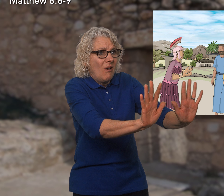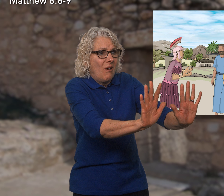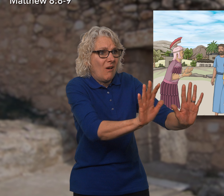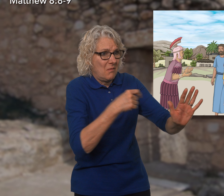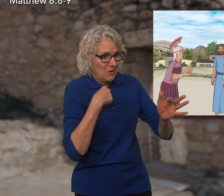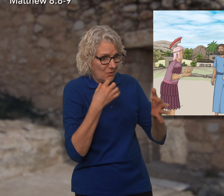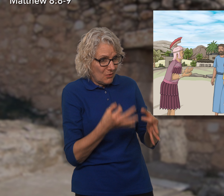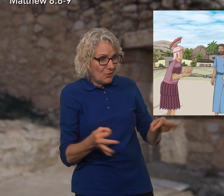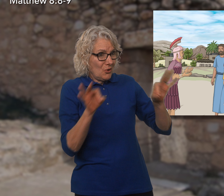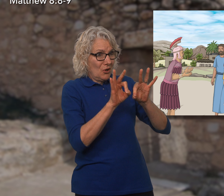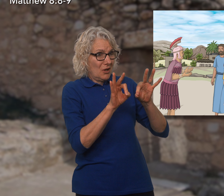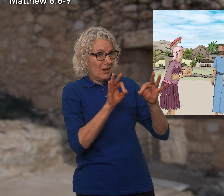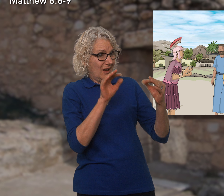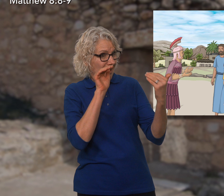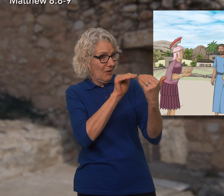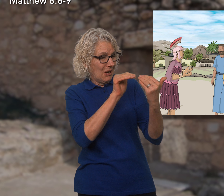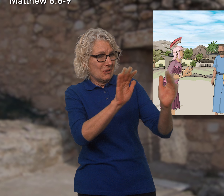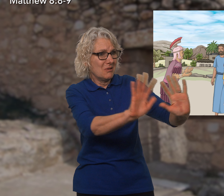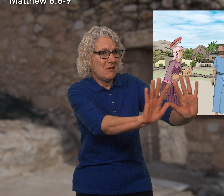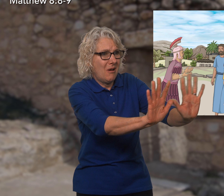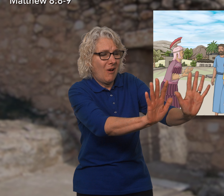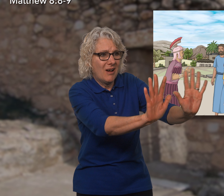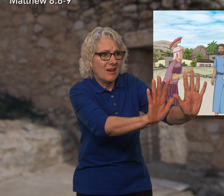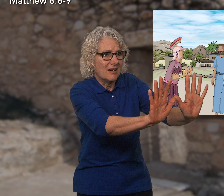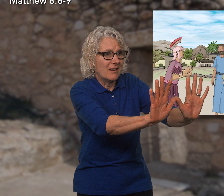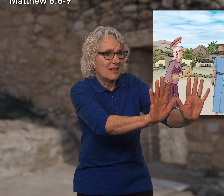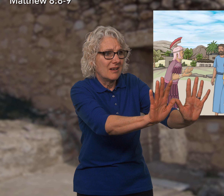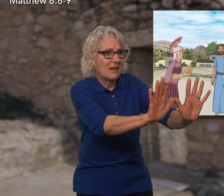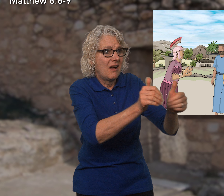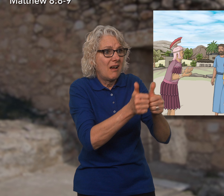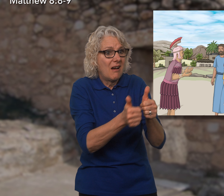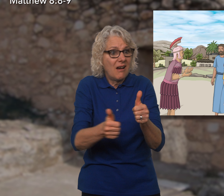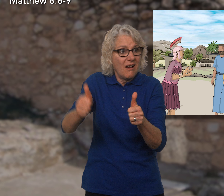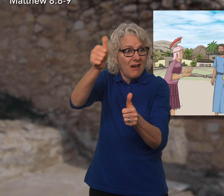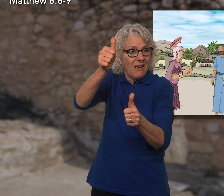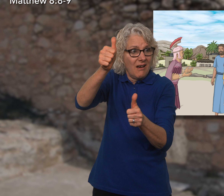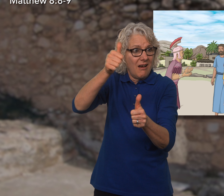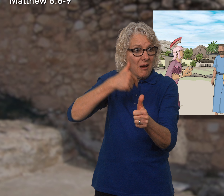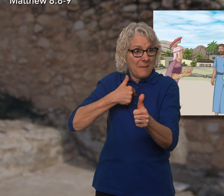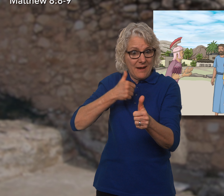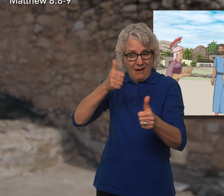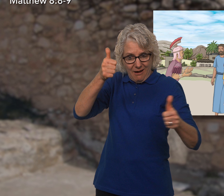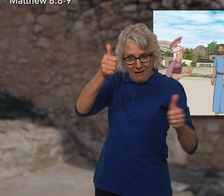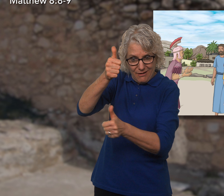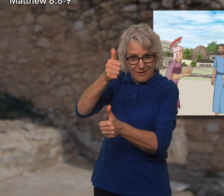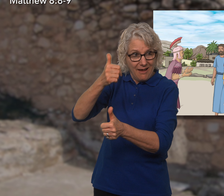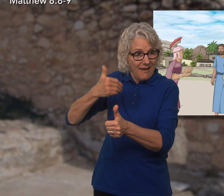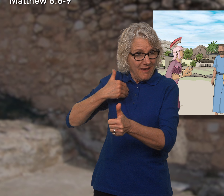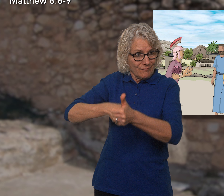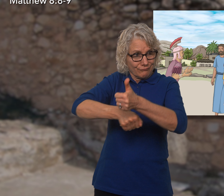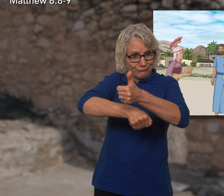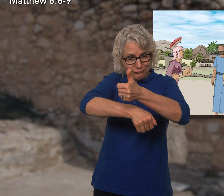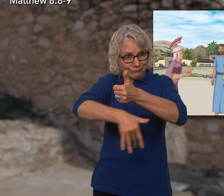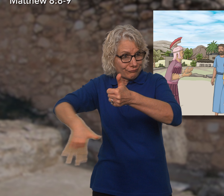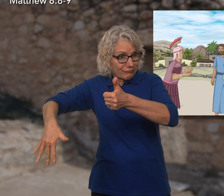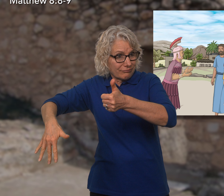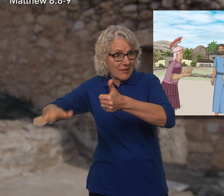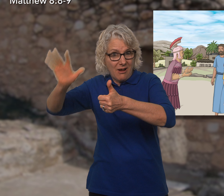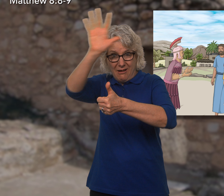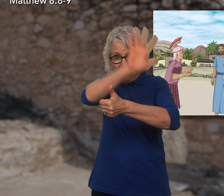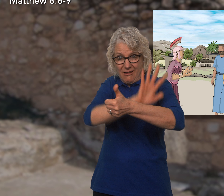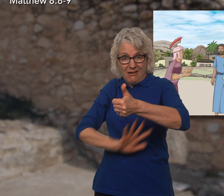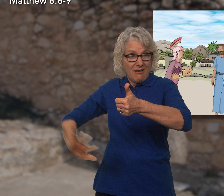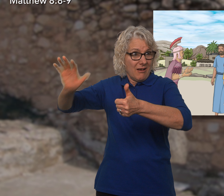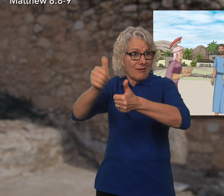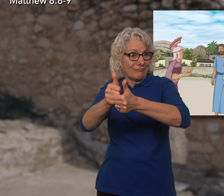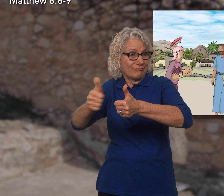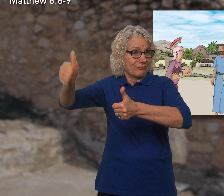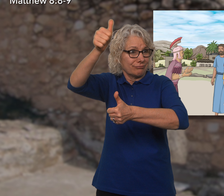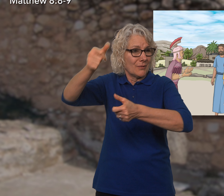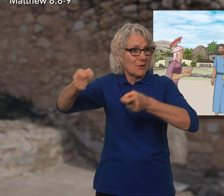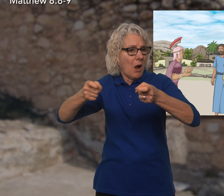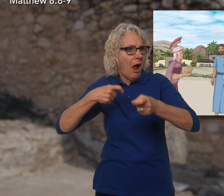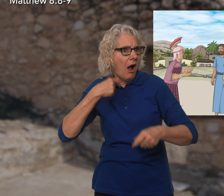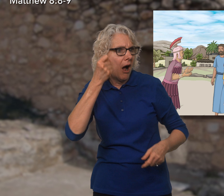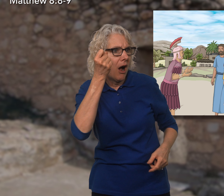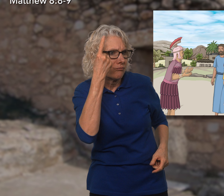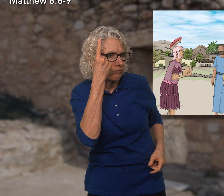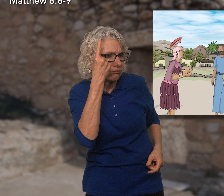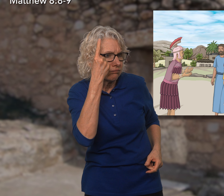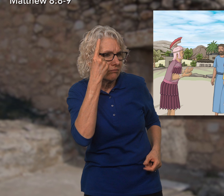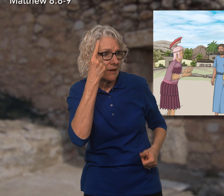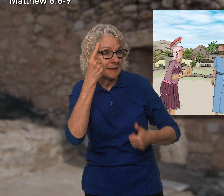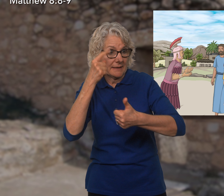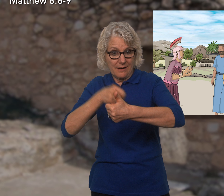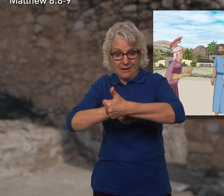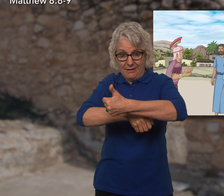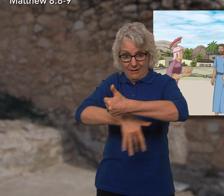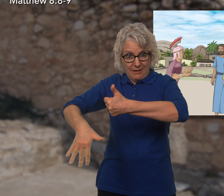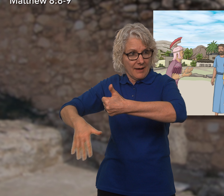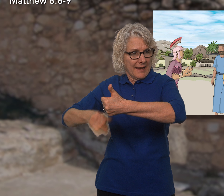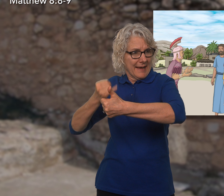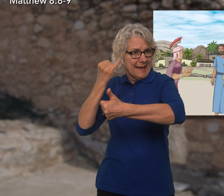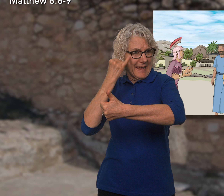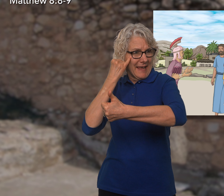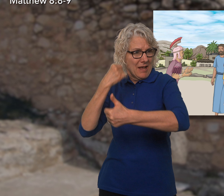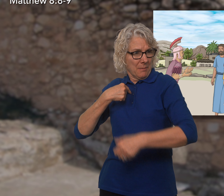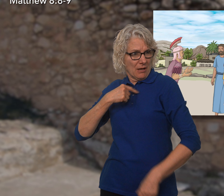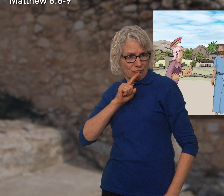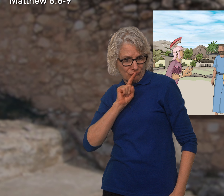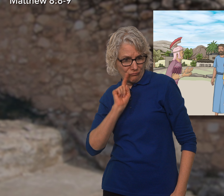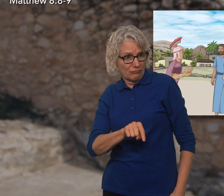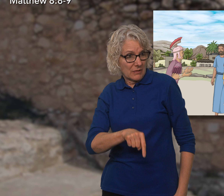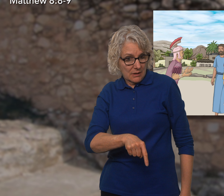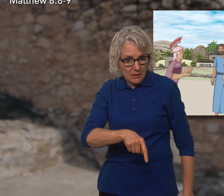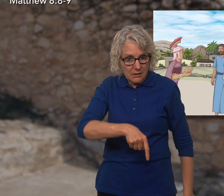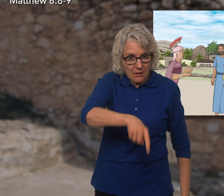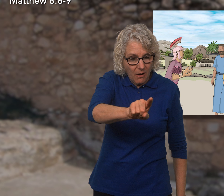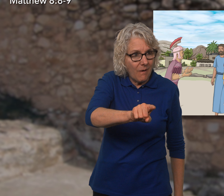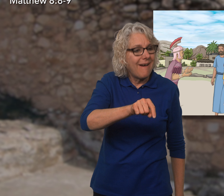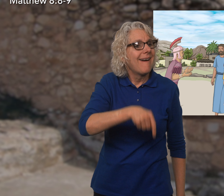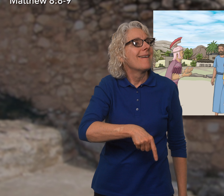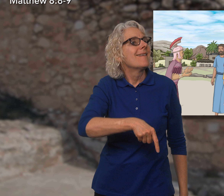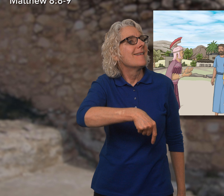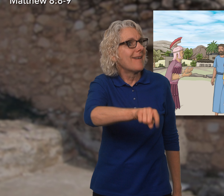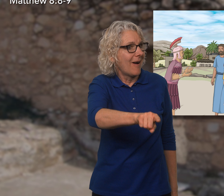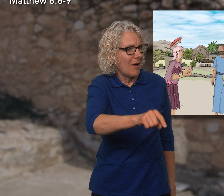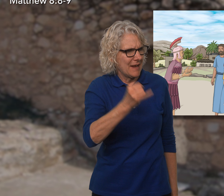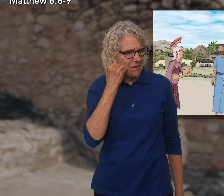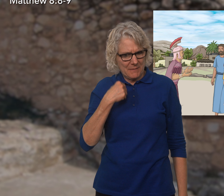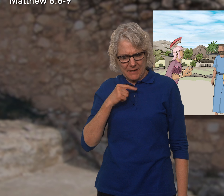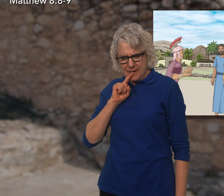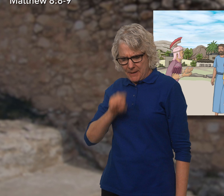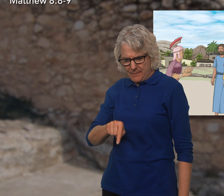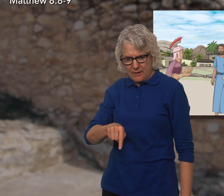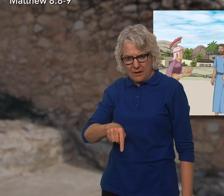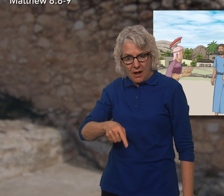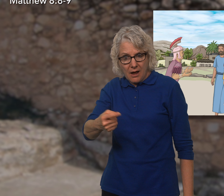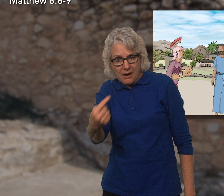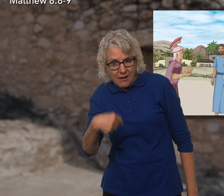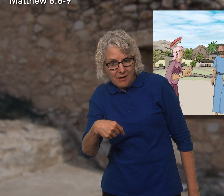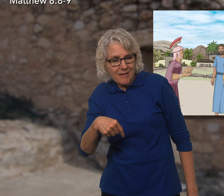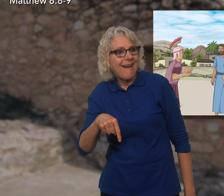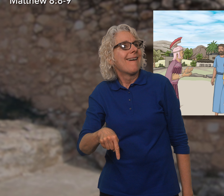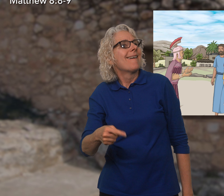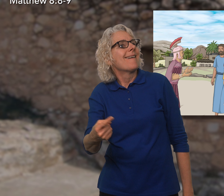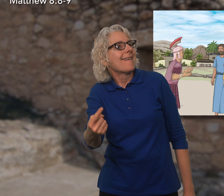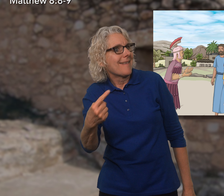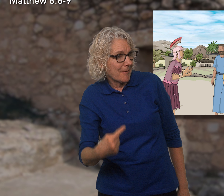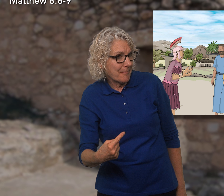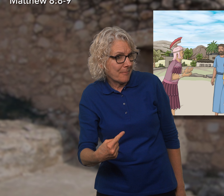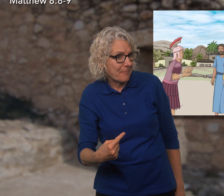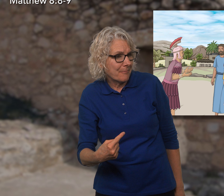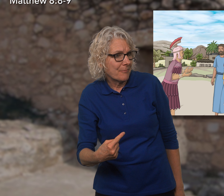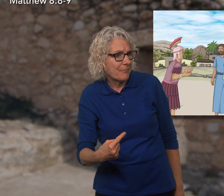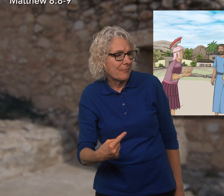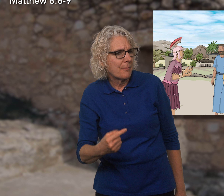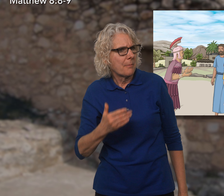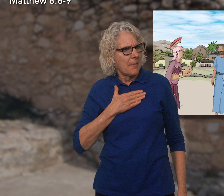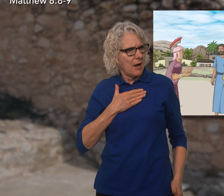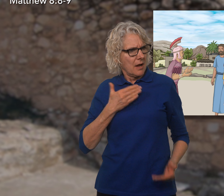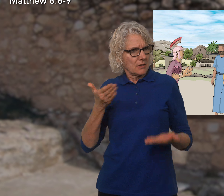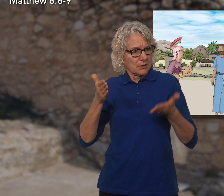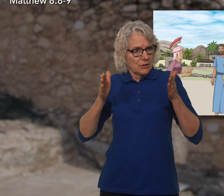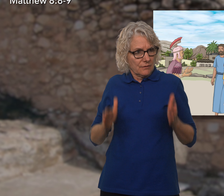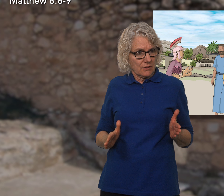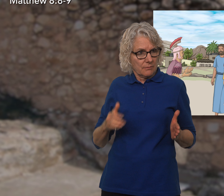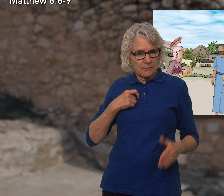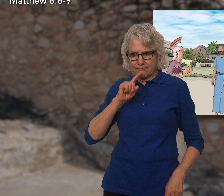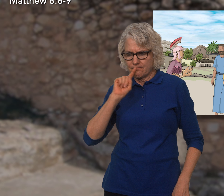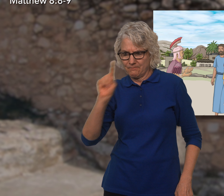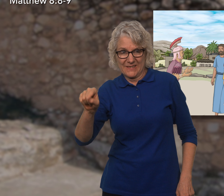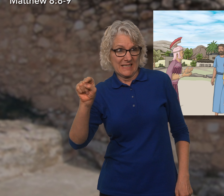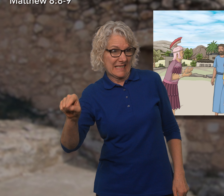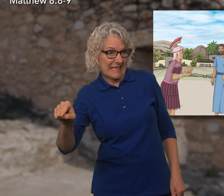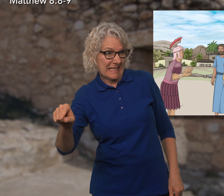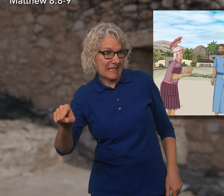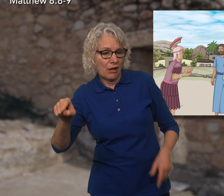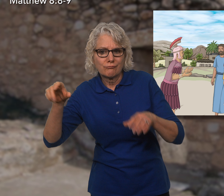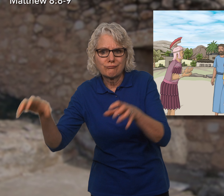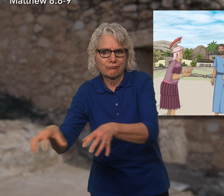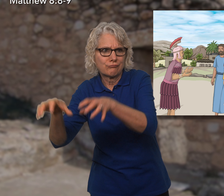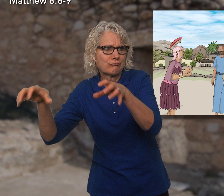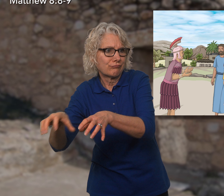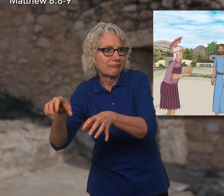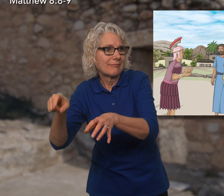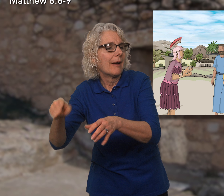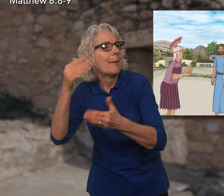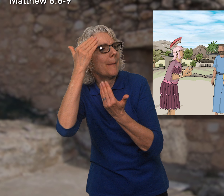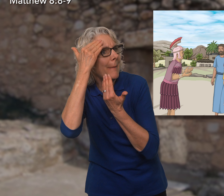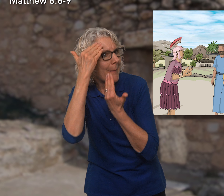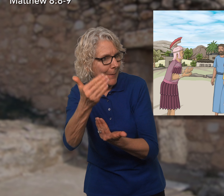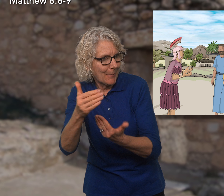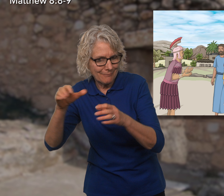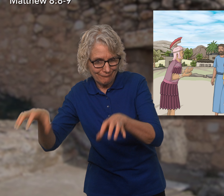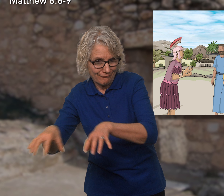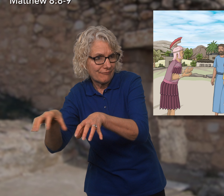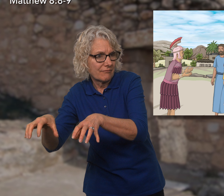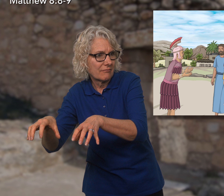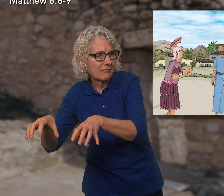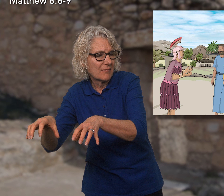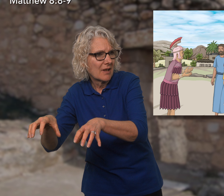But just say the word, and my servant will be healed. For I myself am a man under authority, with soldiers under me.